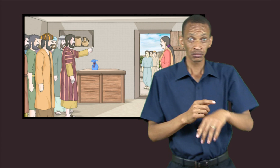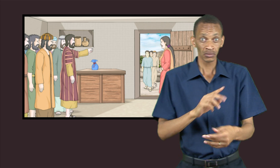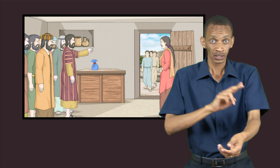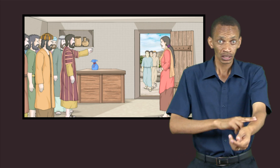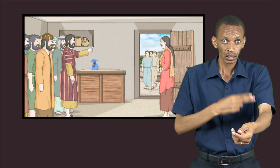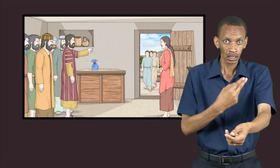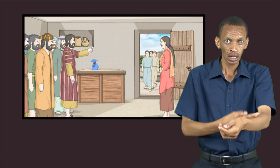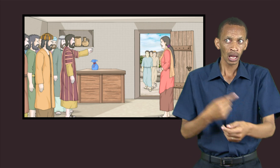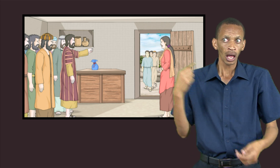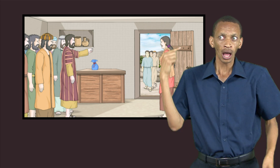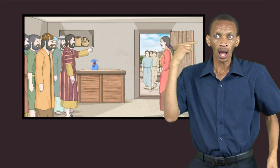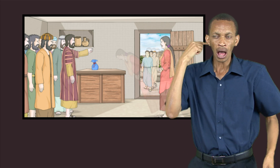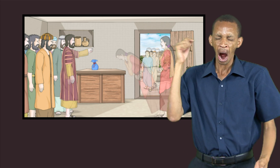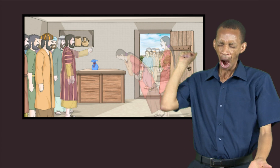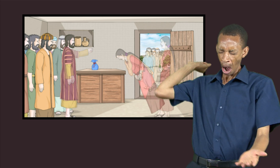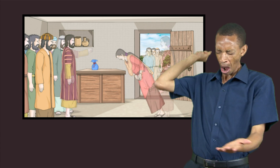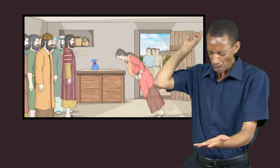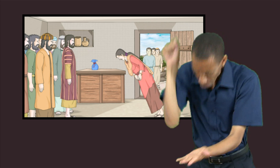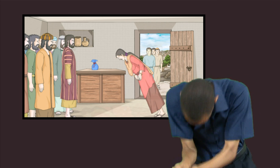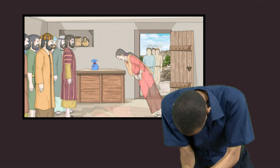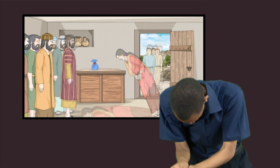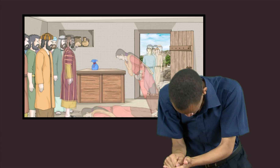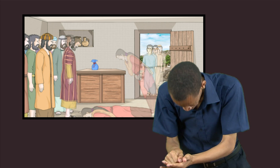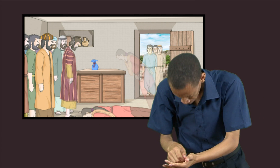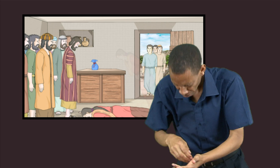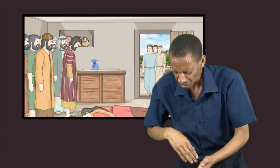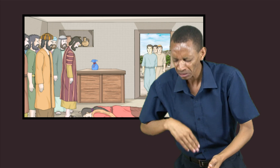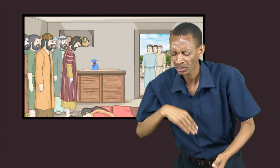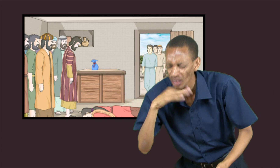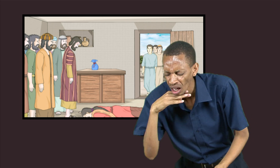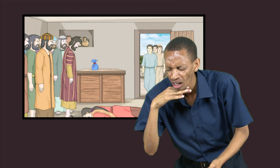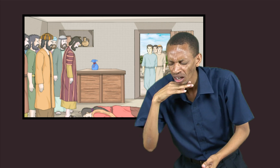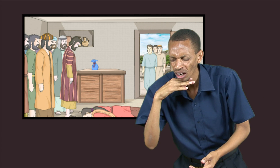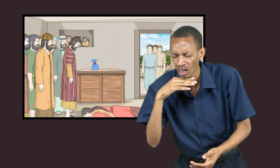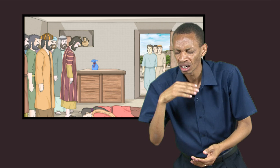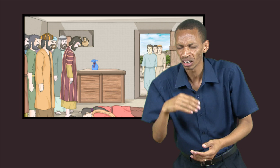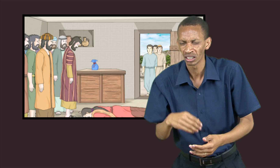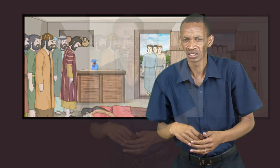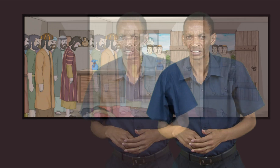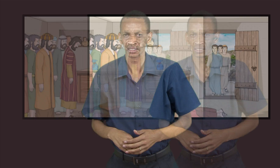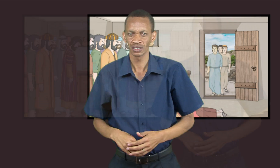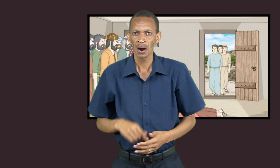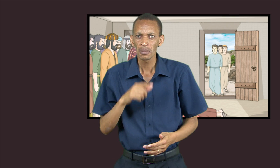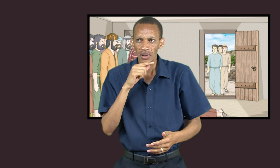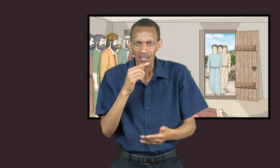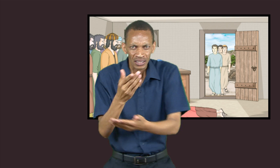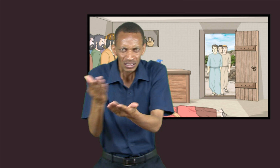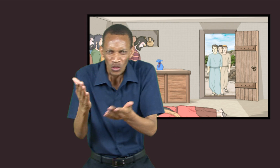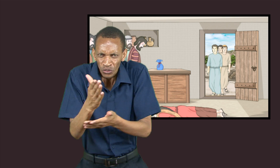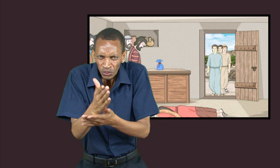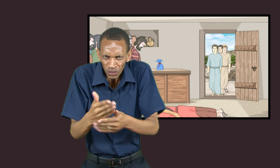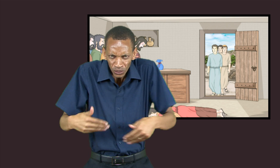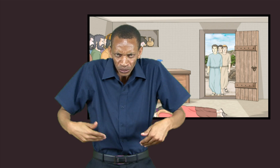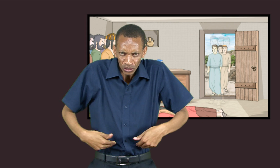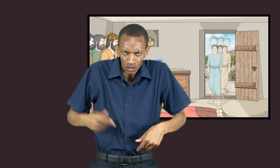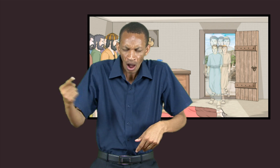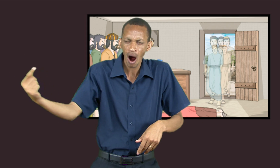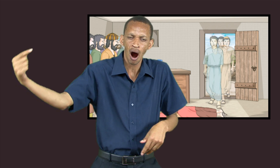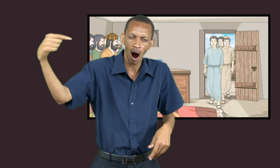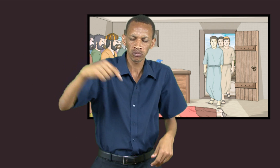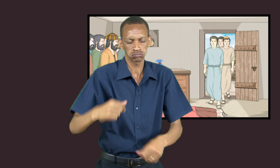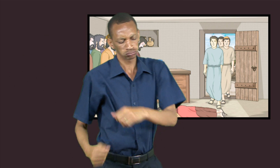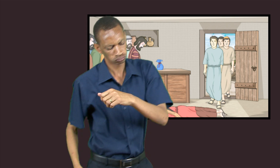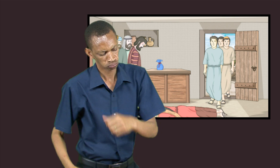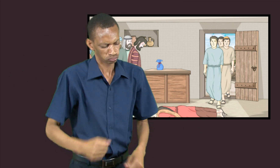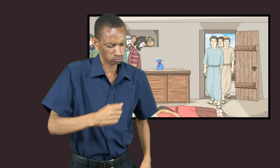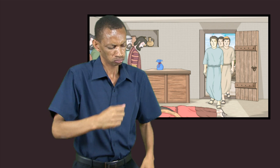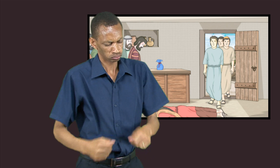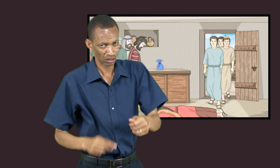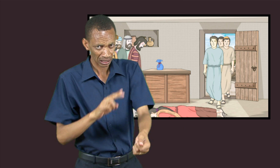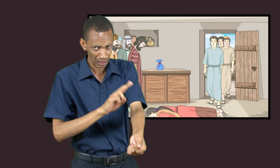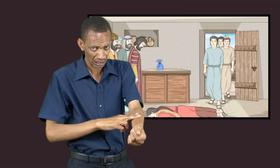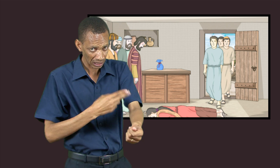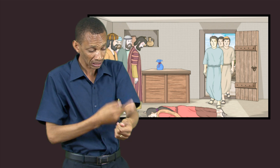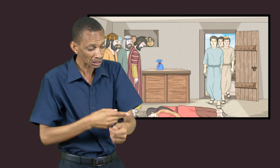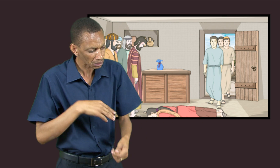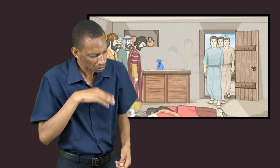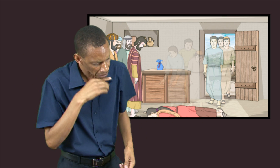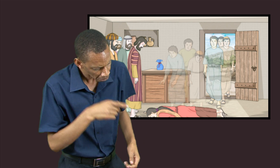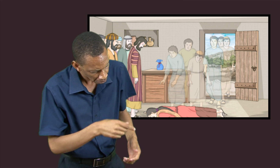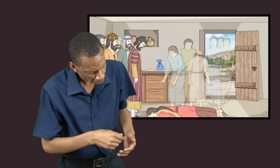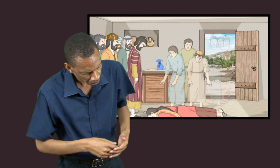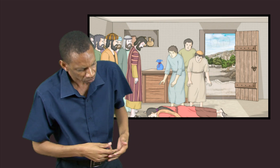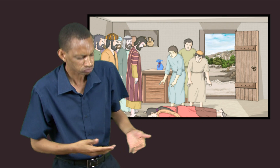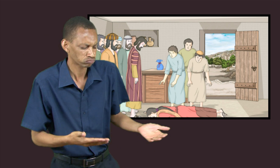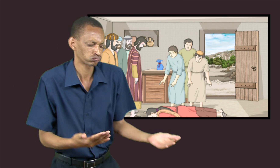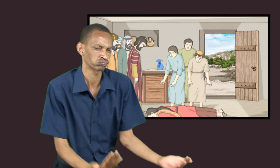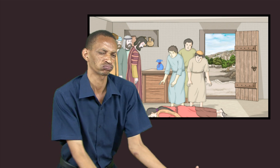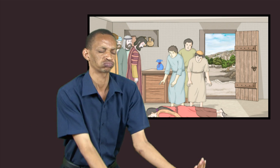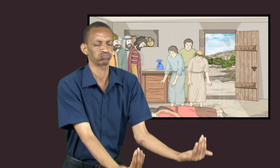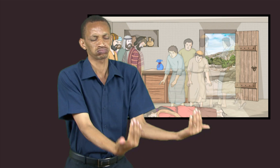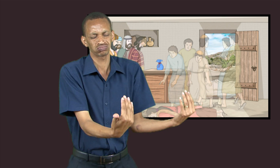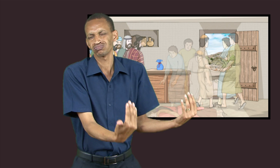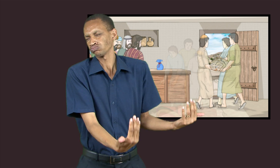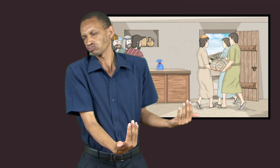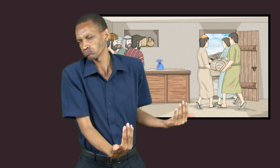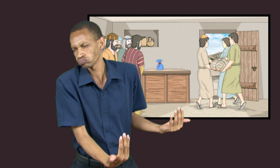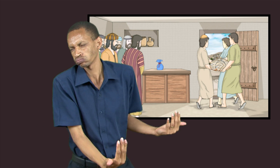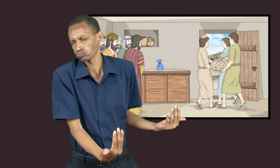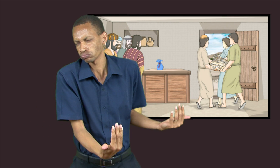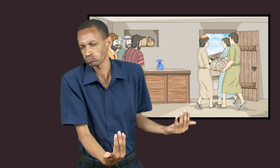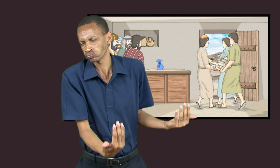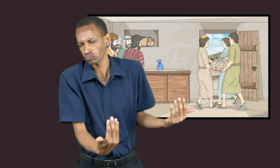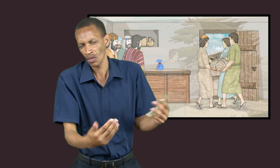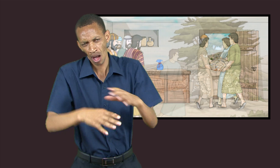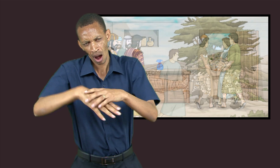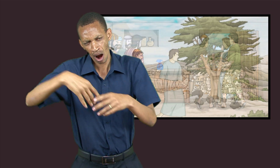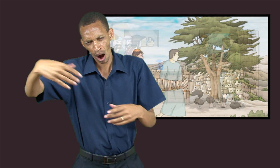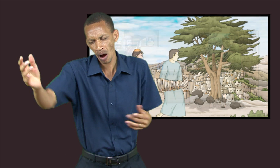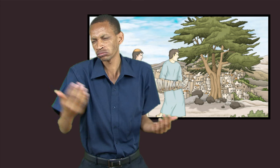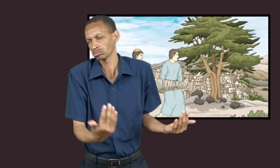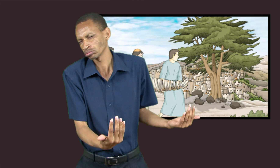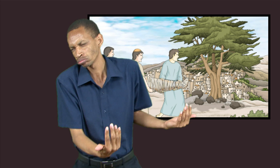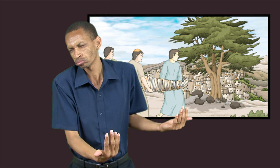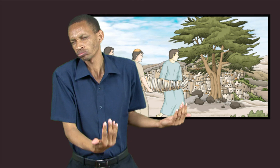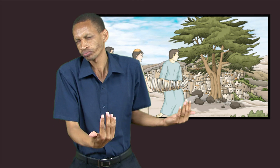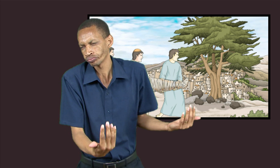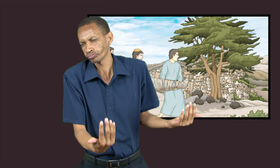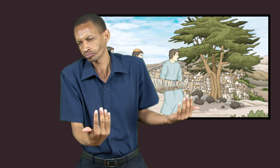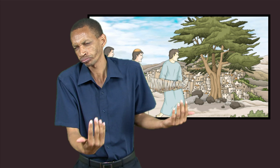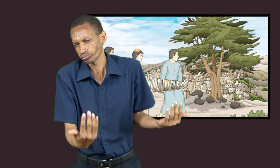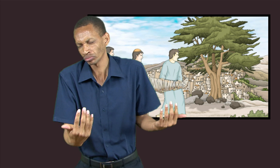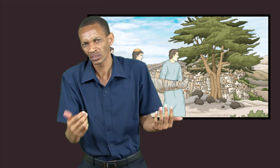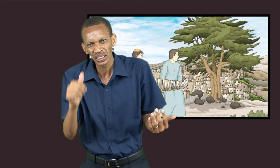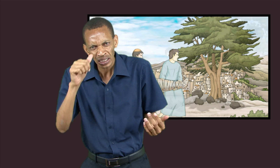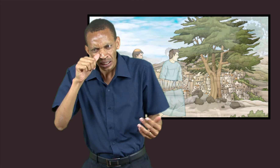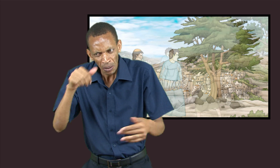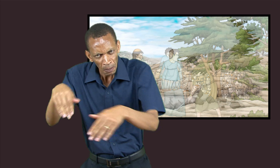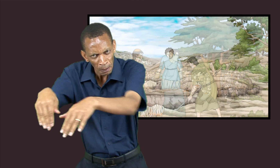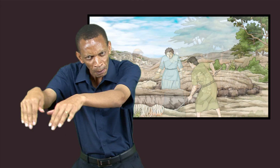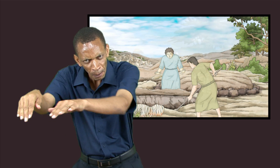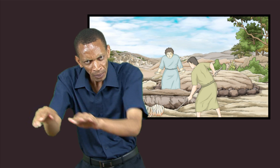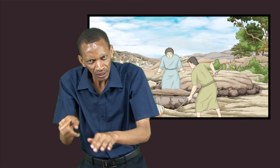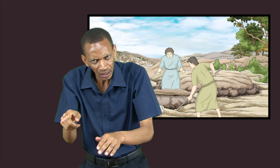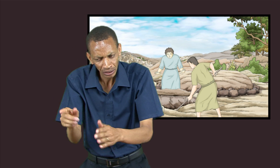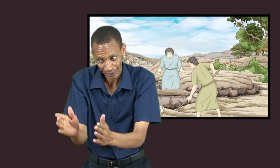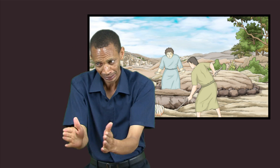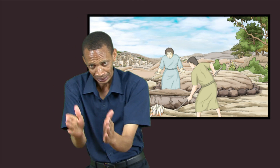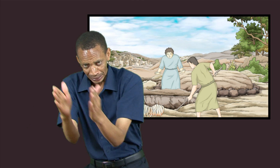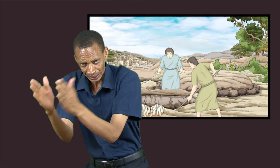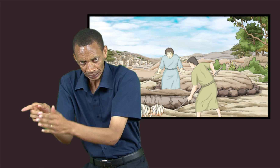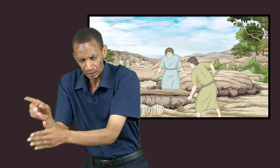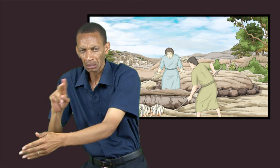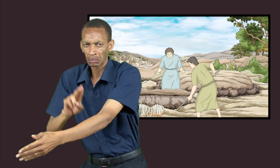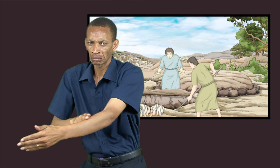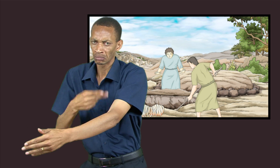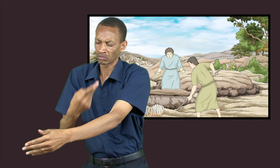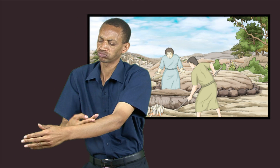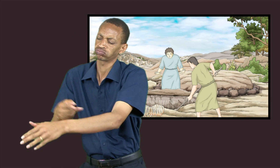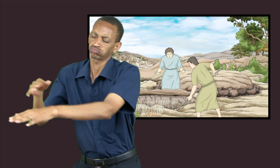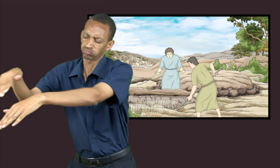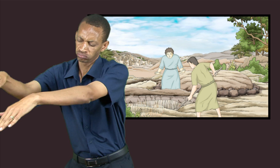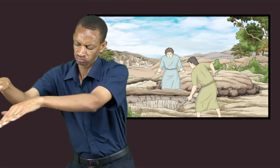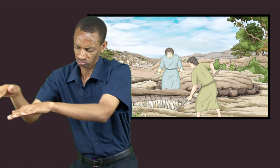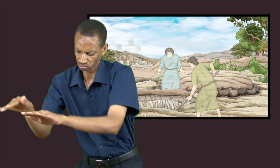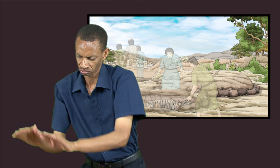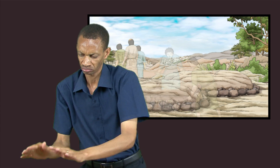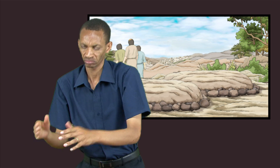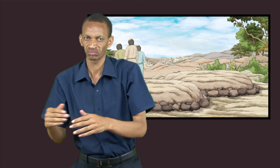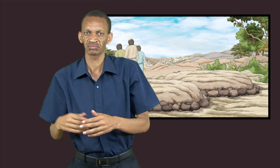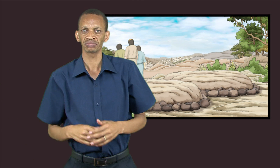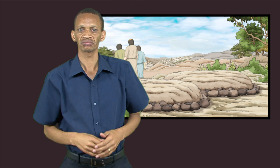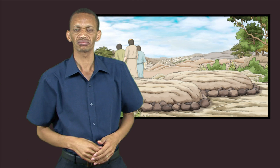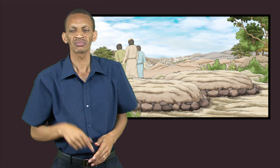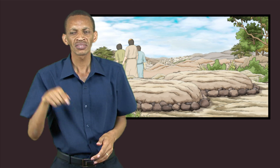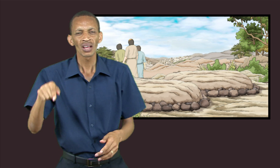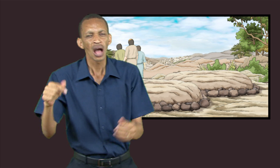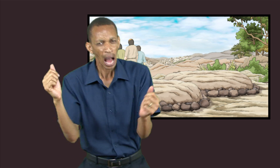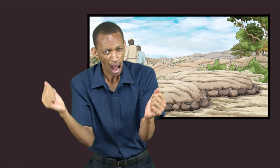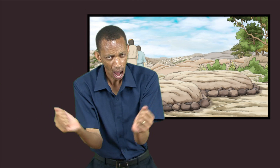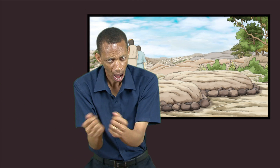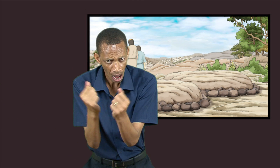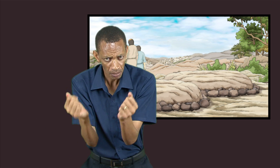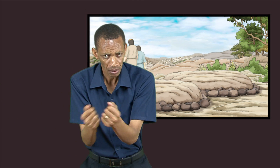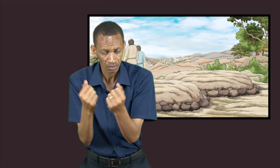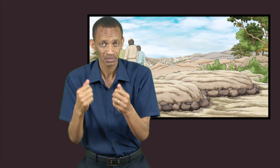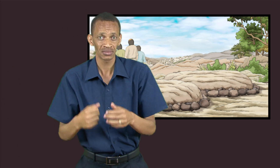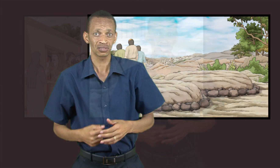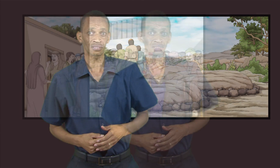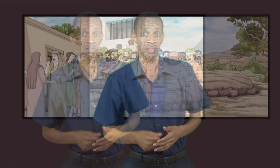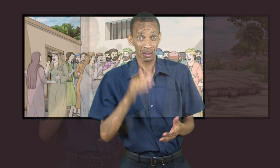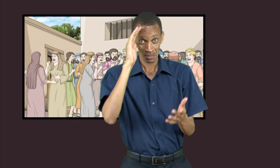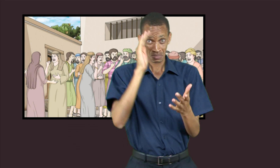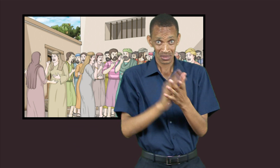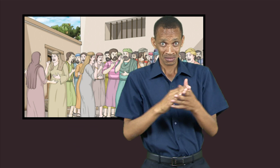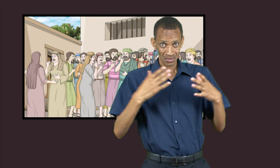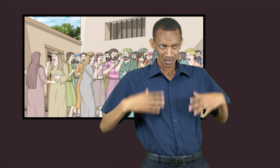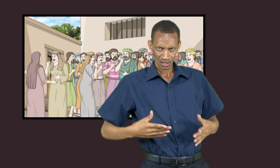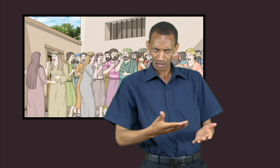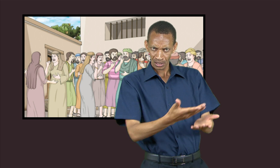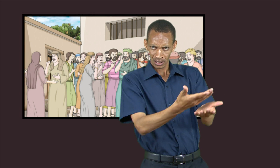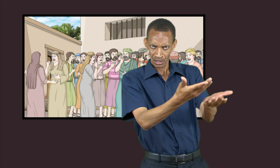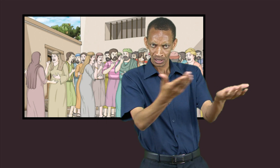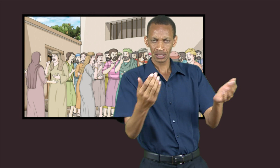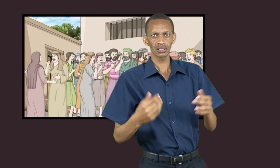At that instant she fell down at his feet and died. Then the young men came in and, finding her dead, carried her out and buried her beside her husband.